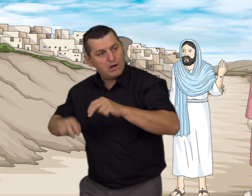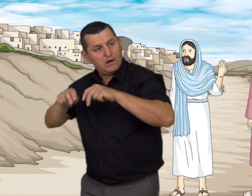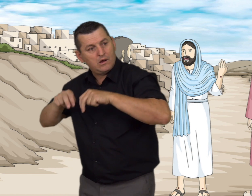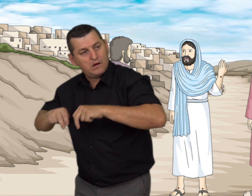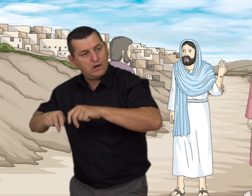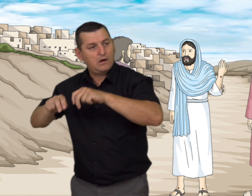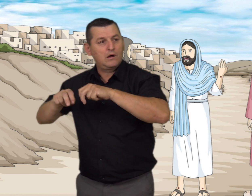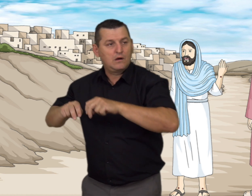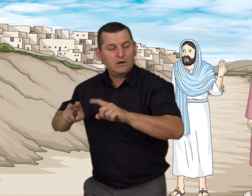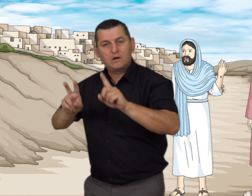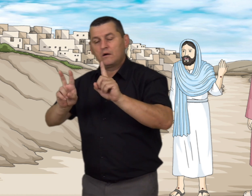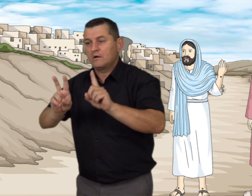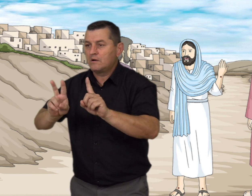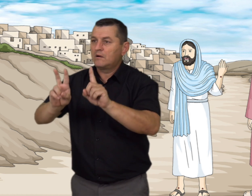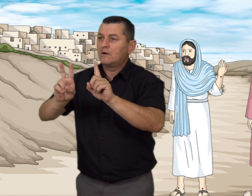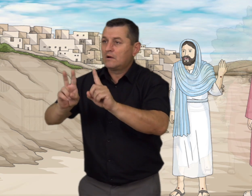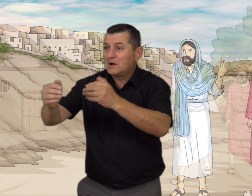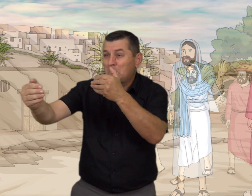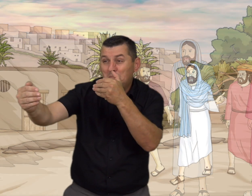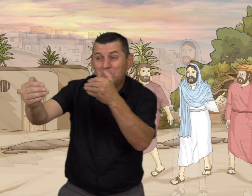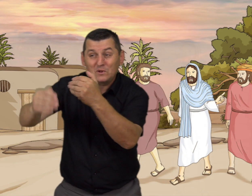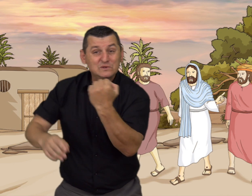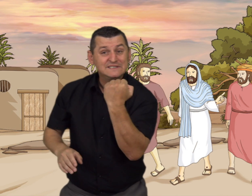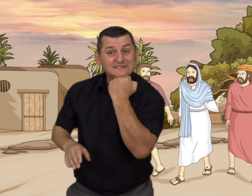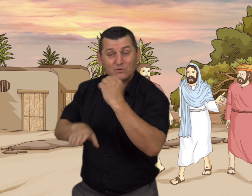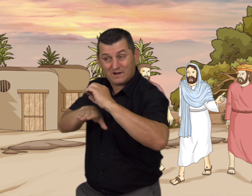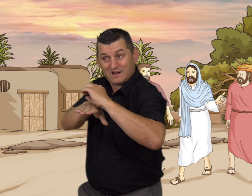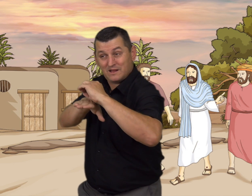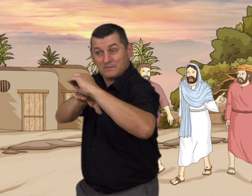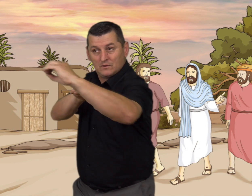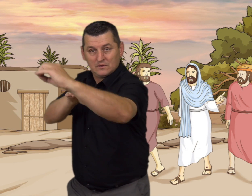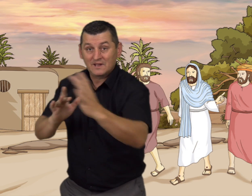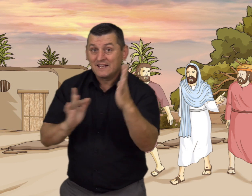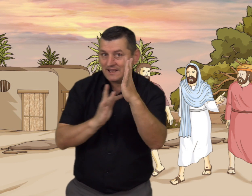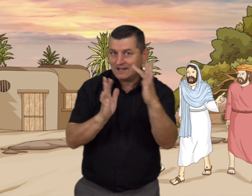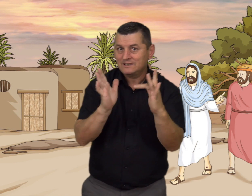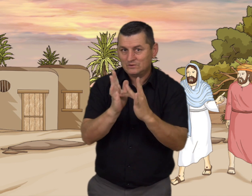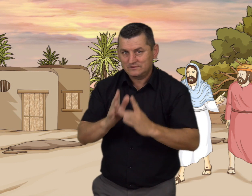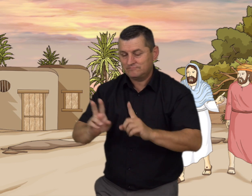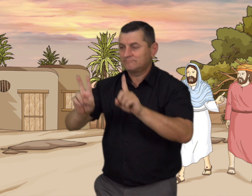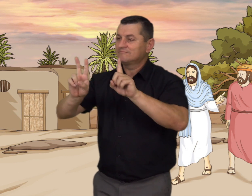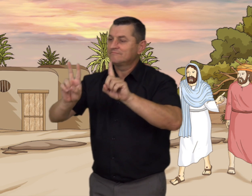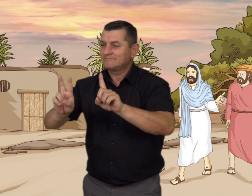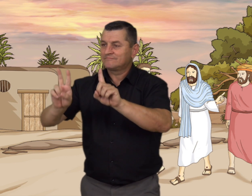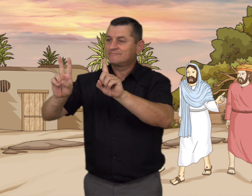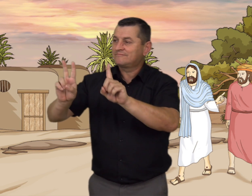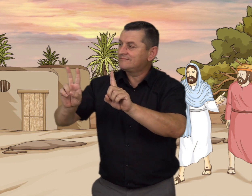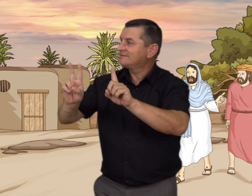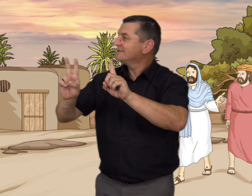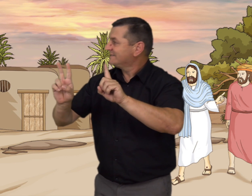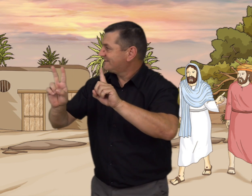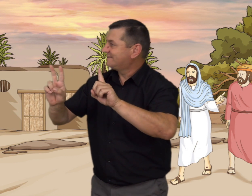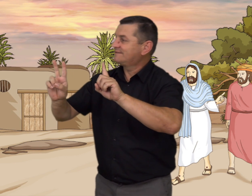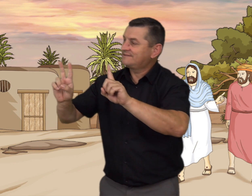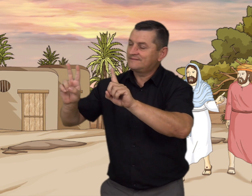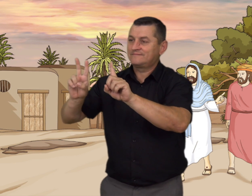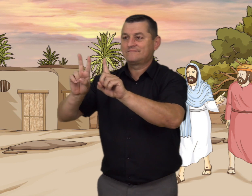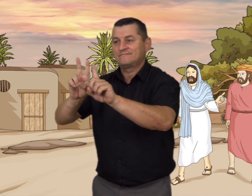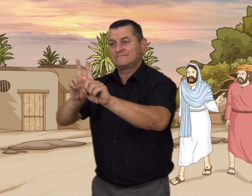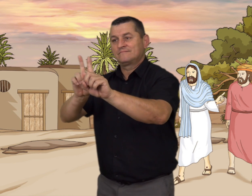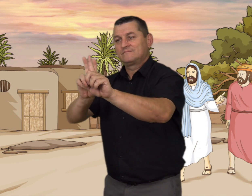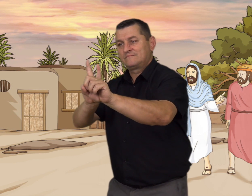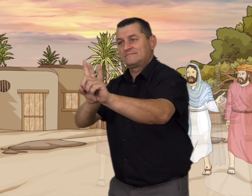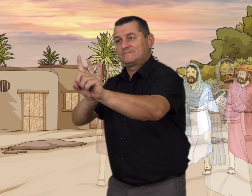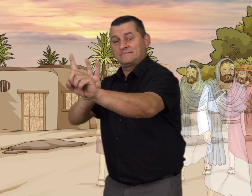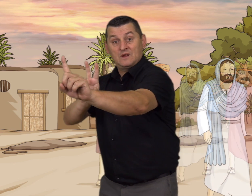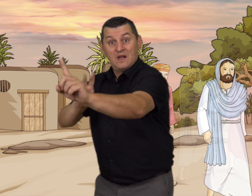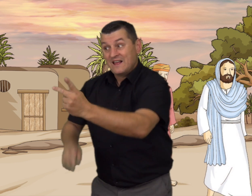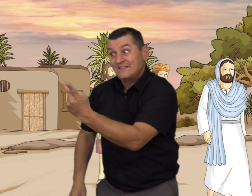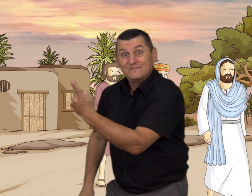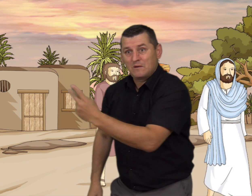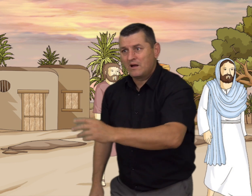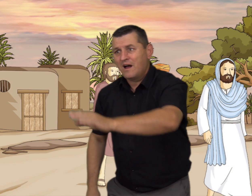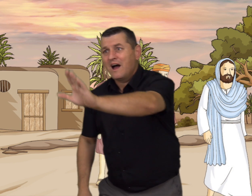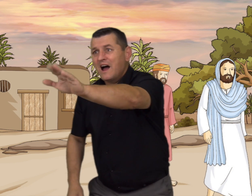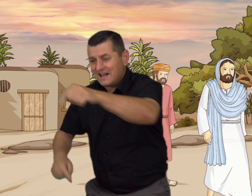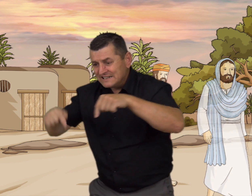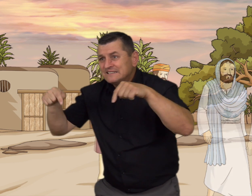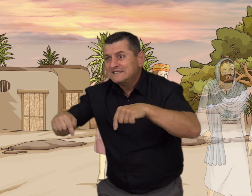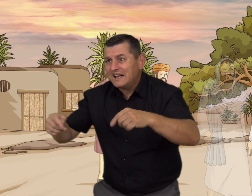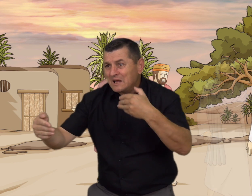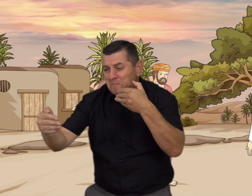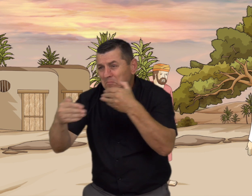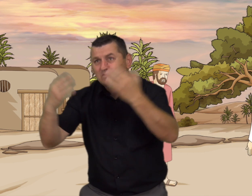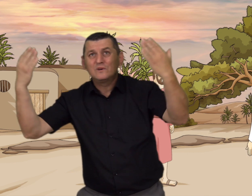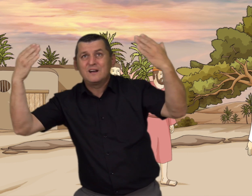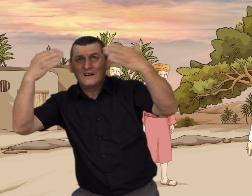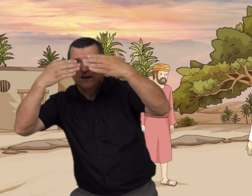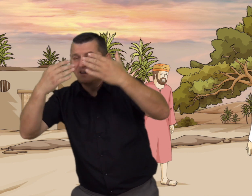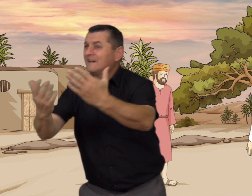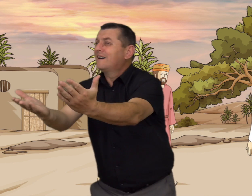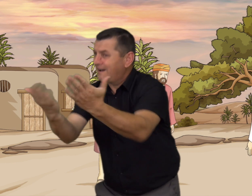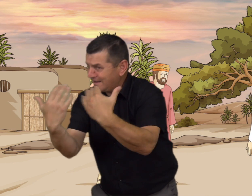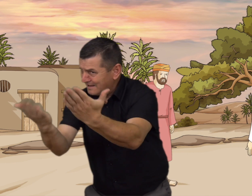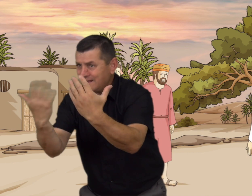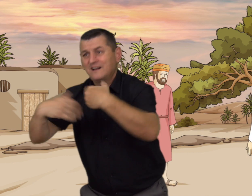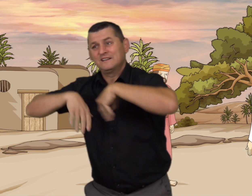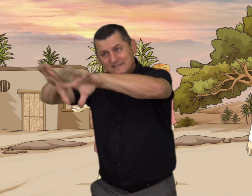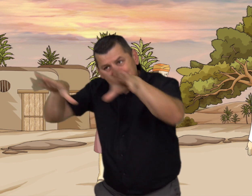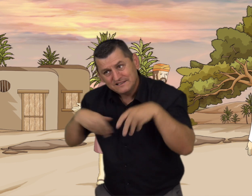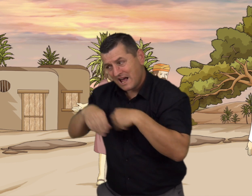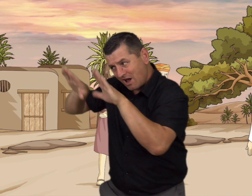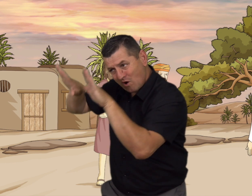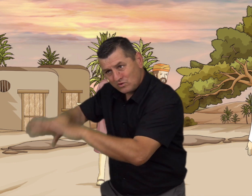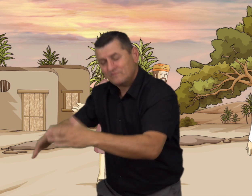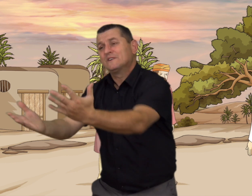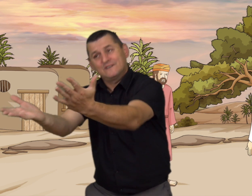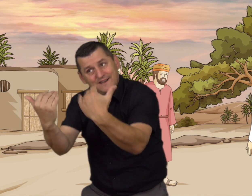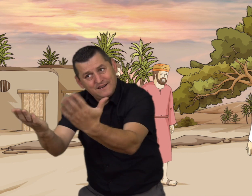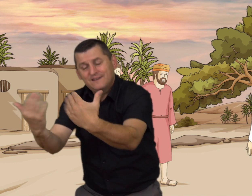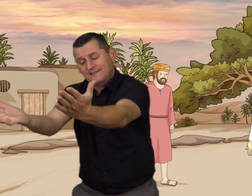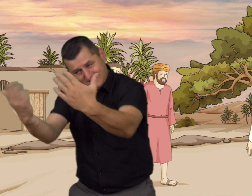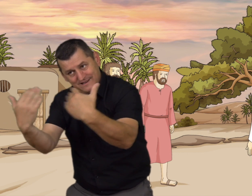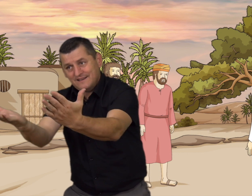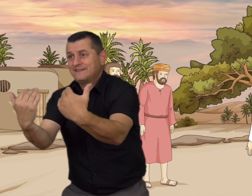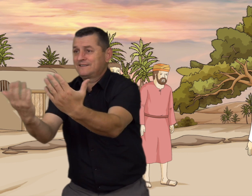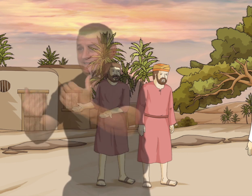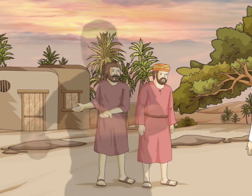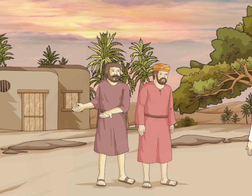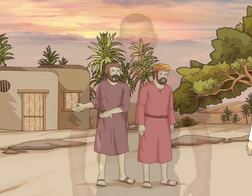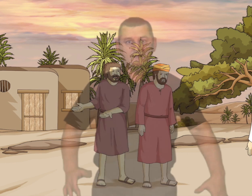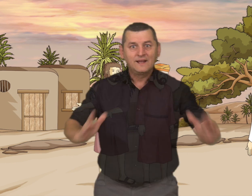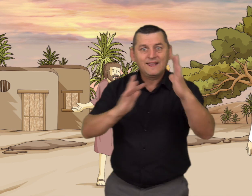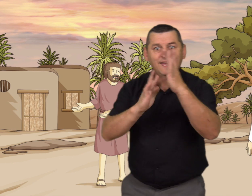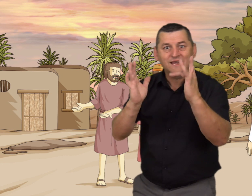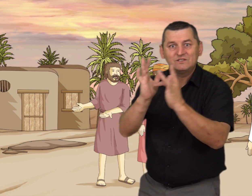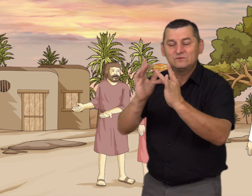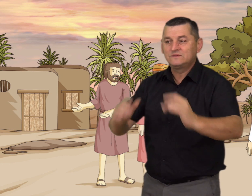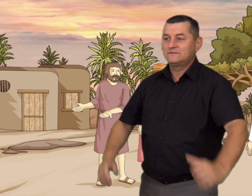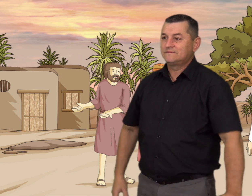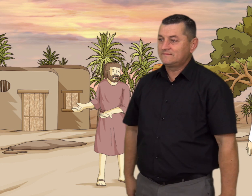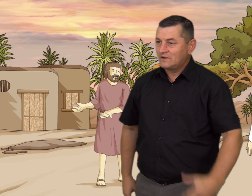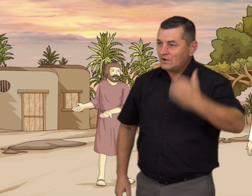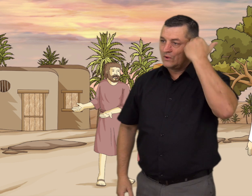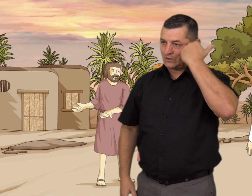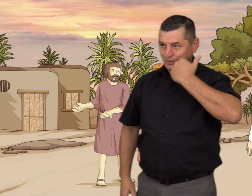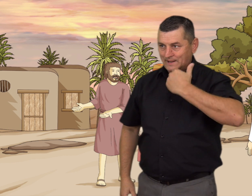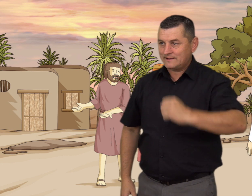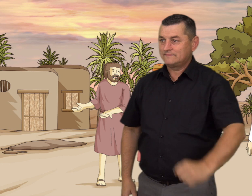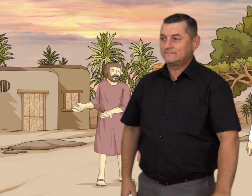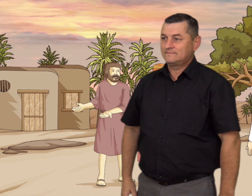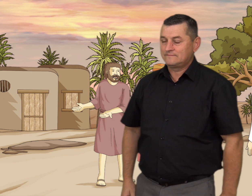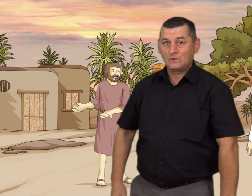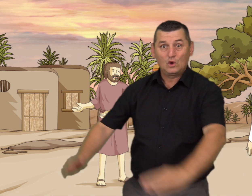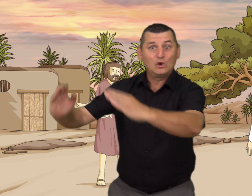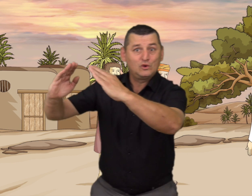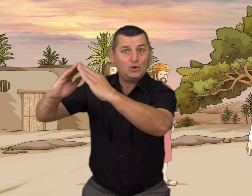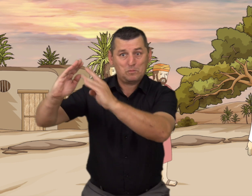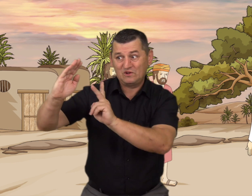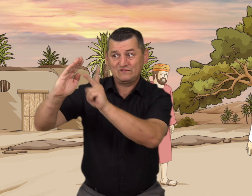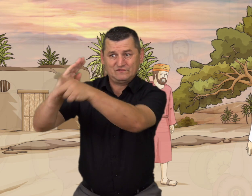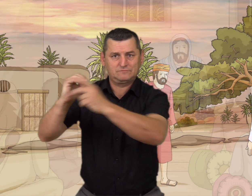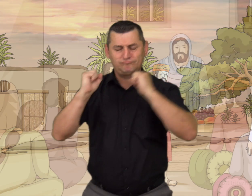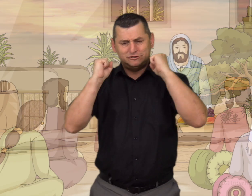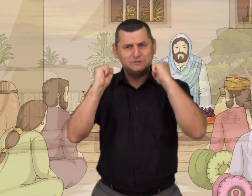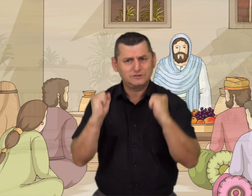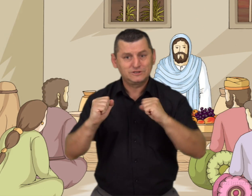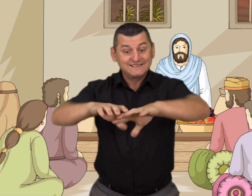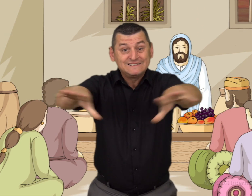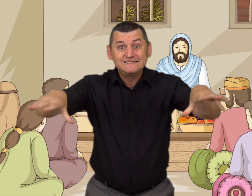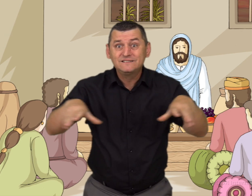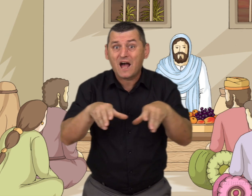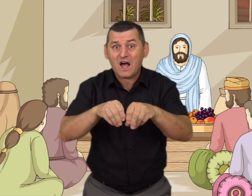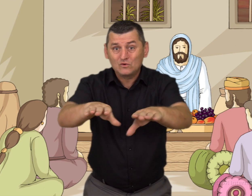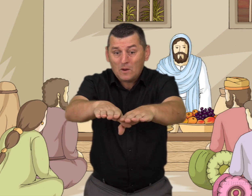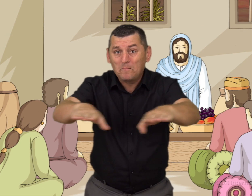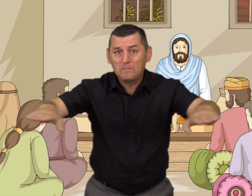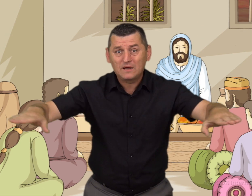As they approached the village where they were headed, He seemed to be going farther. But they pleaded with Him, “Stay with us, for it is nearly evening and the day is almost over.” So He went in to stay with them.